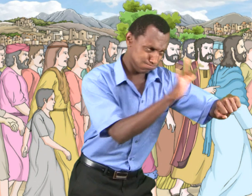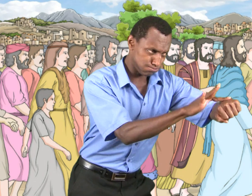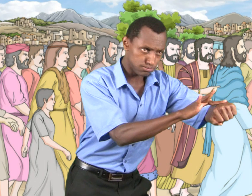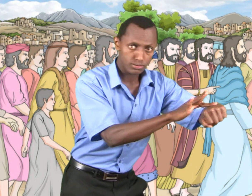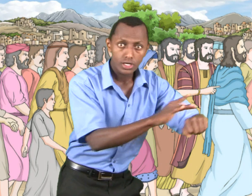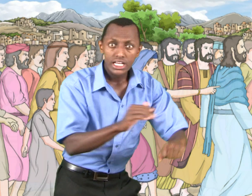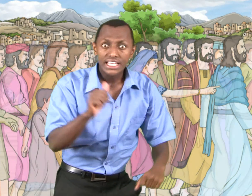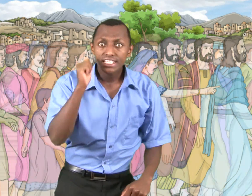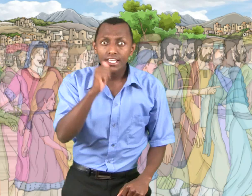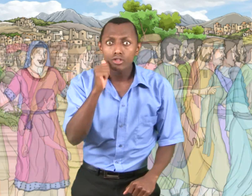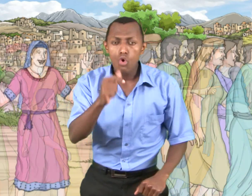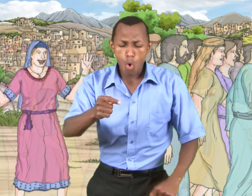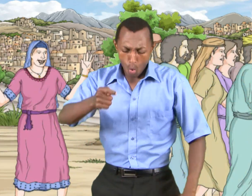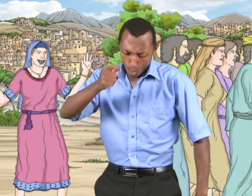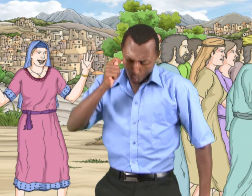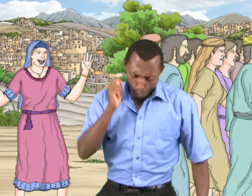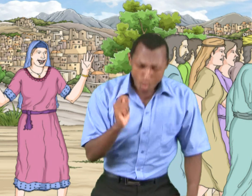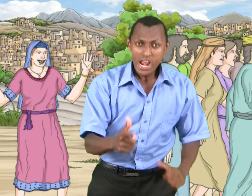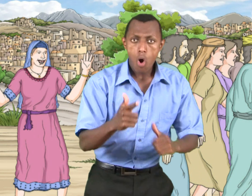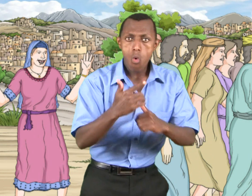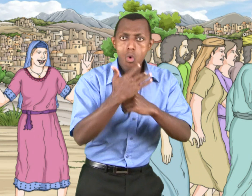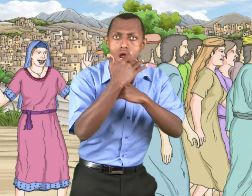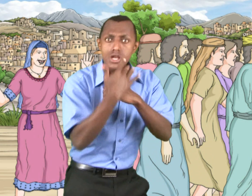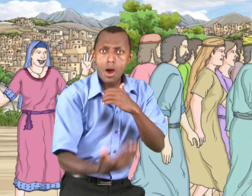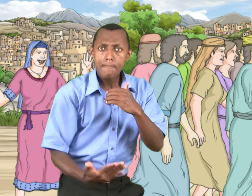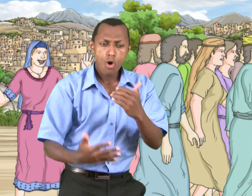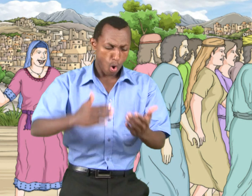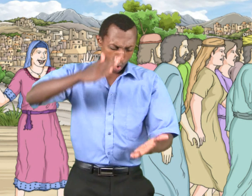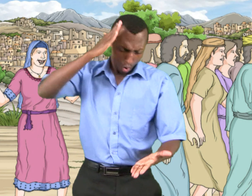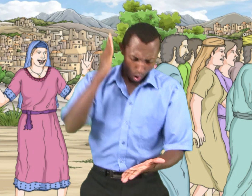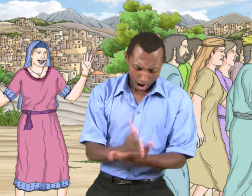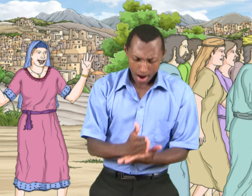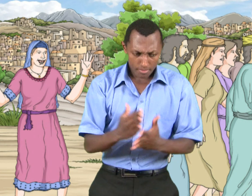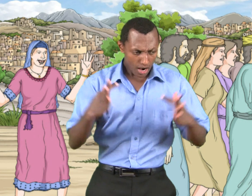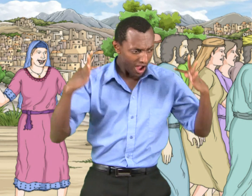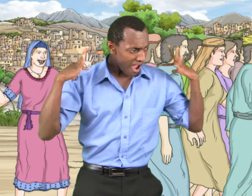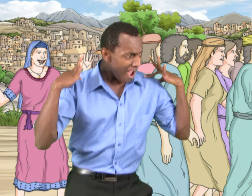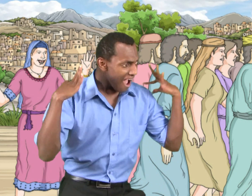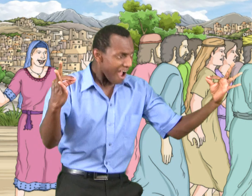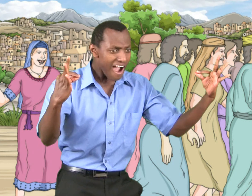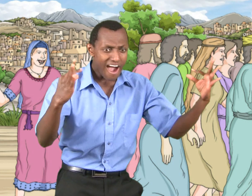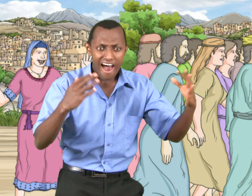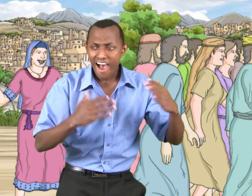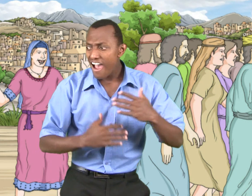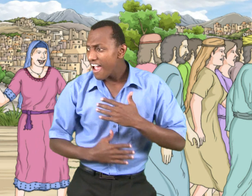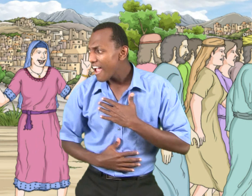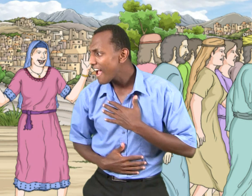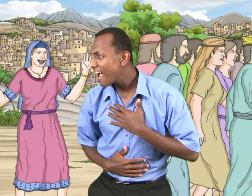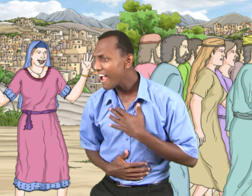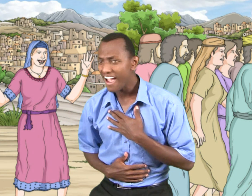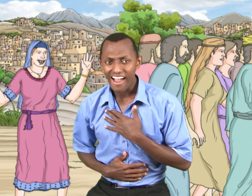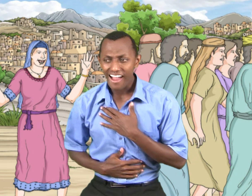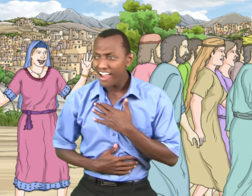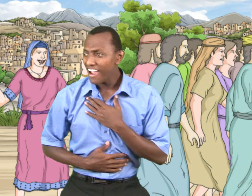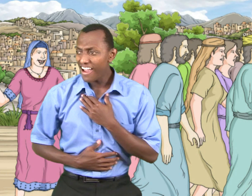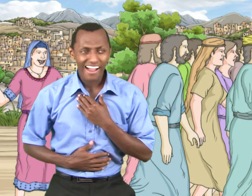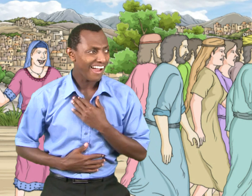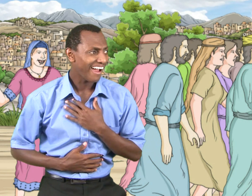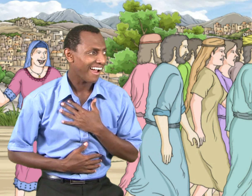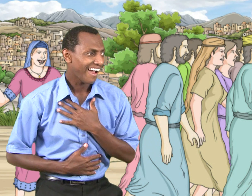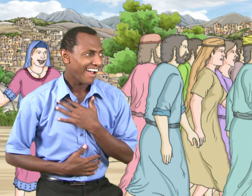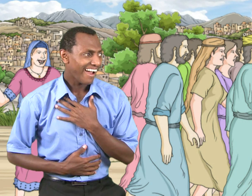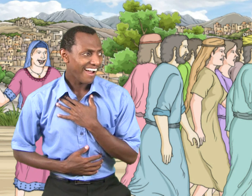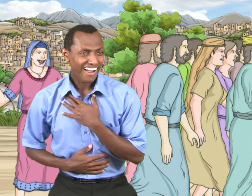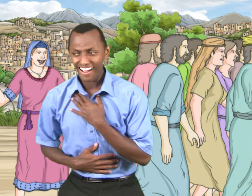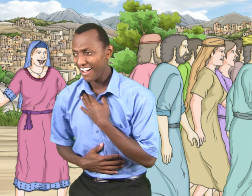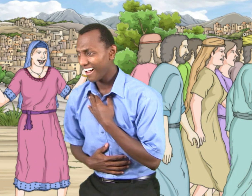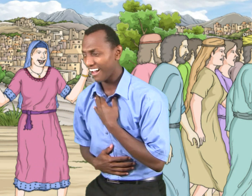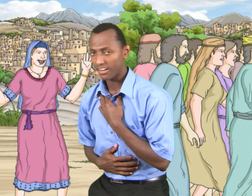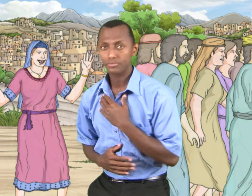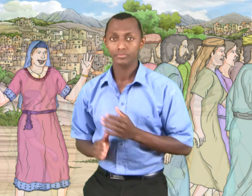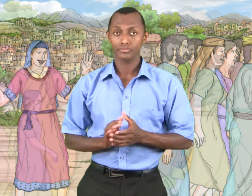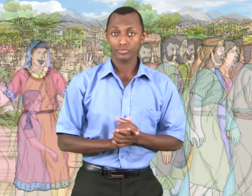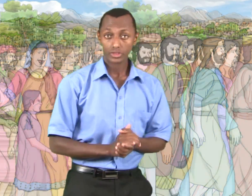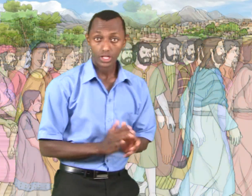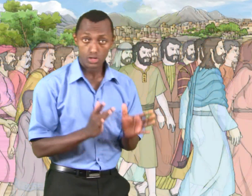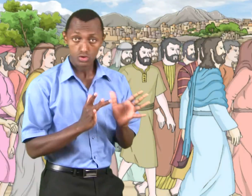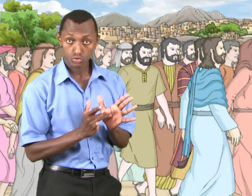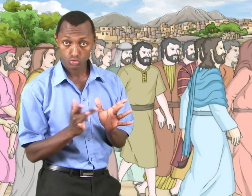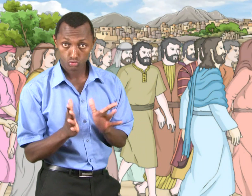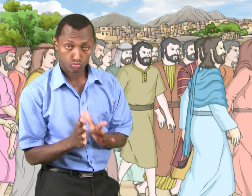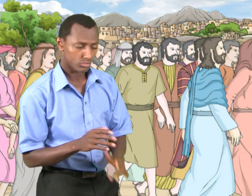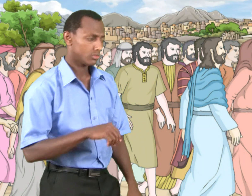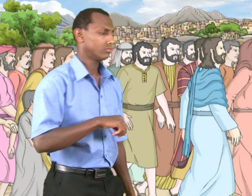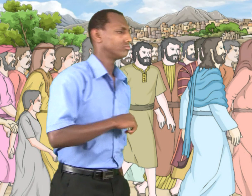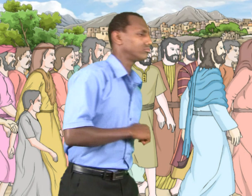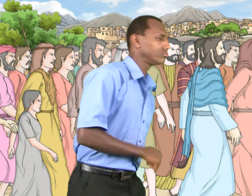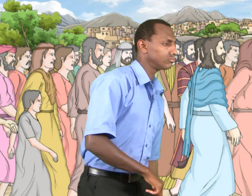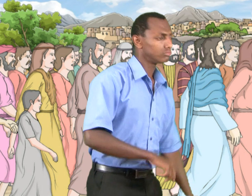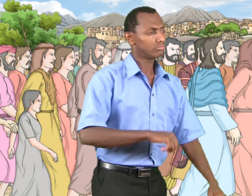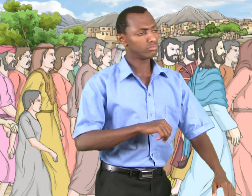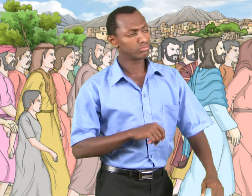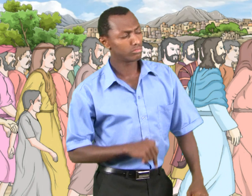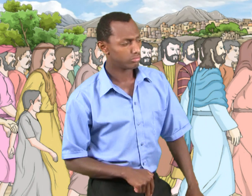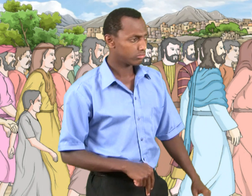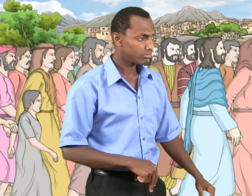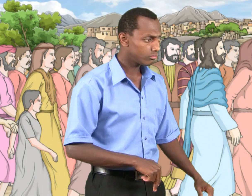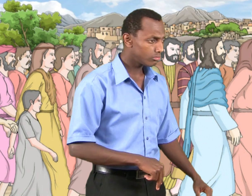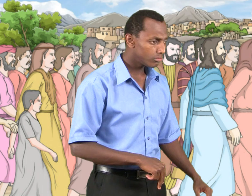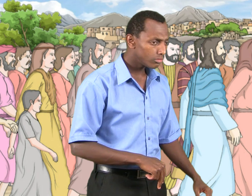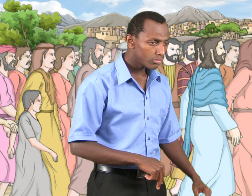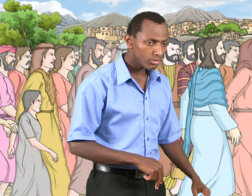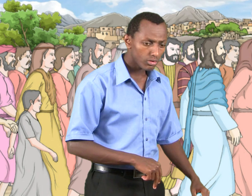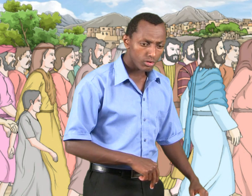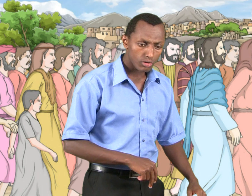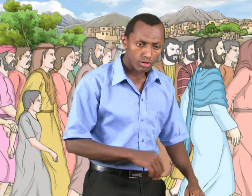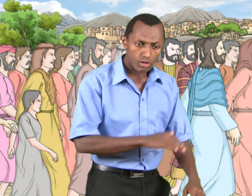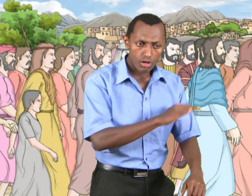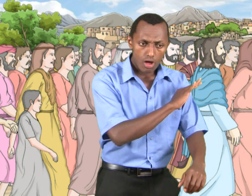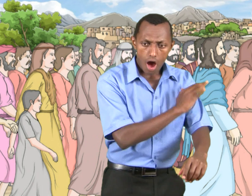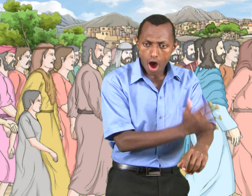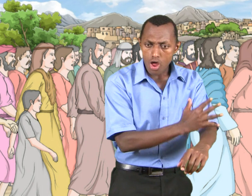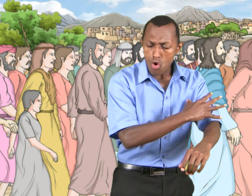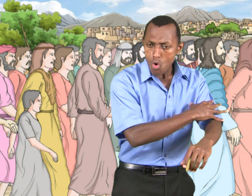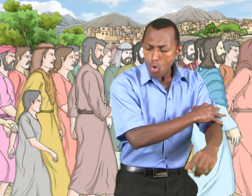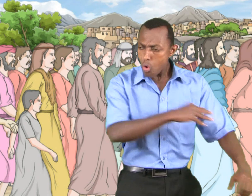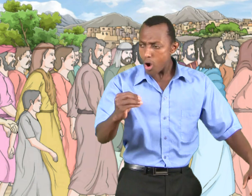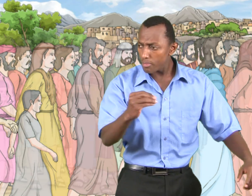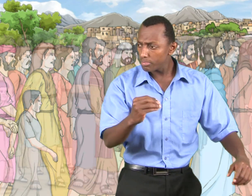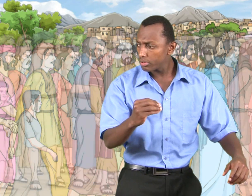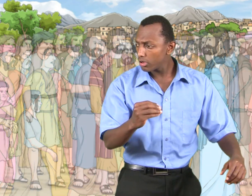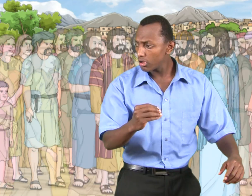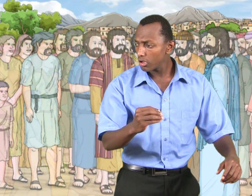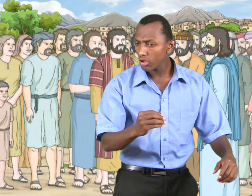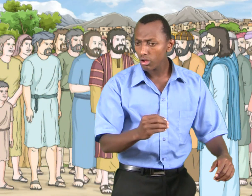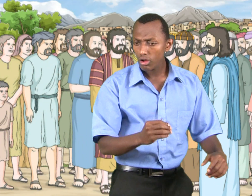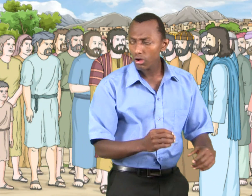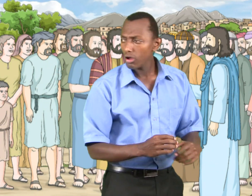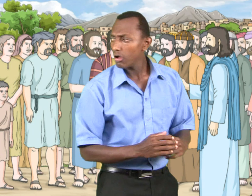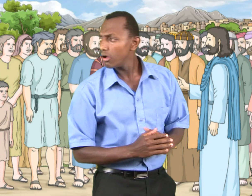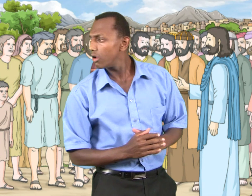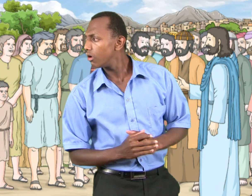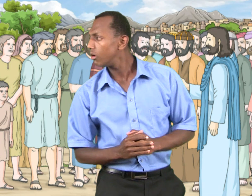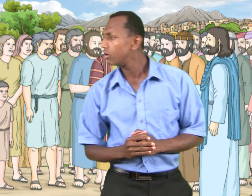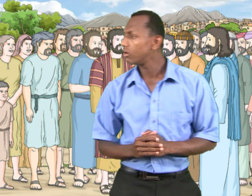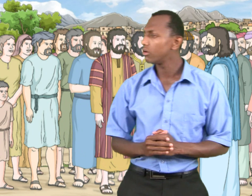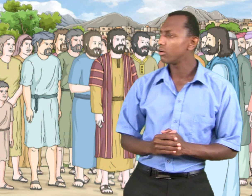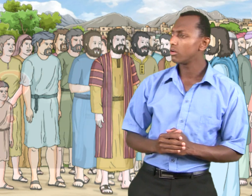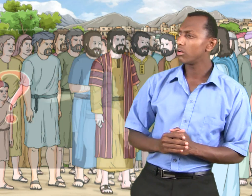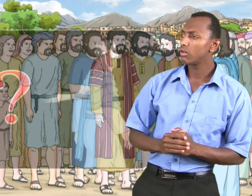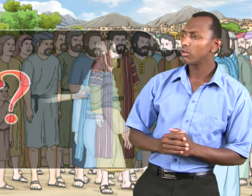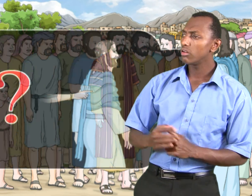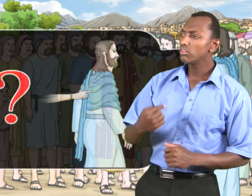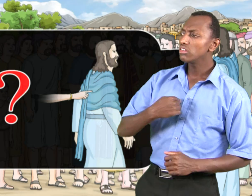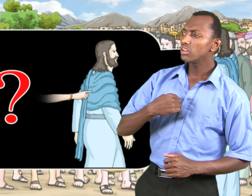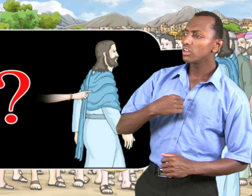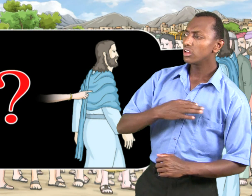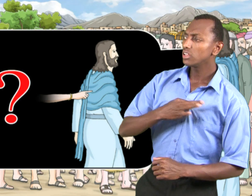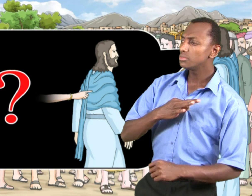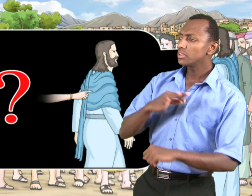Immediately her bleeding stopped, and she sensed in her body that she was healed of her affliction. At once Jesus was aware that power had gone out from Him.